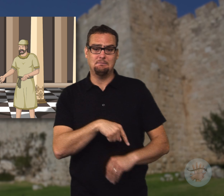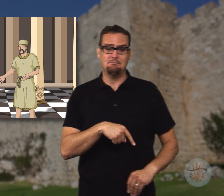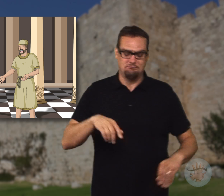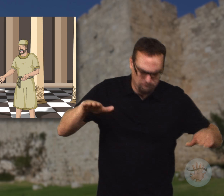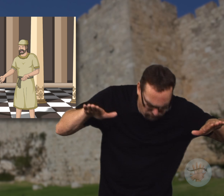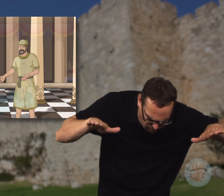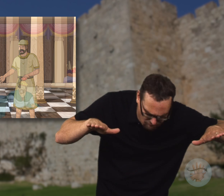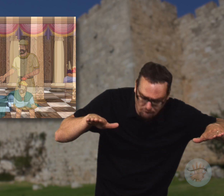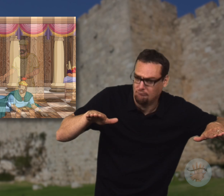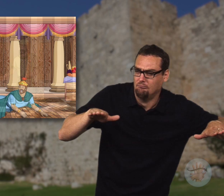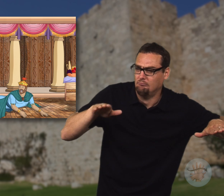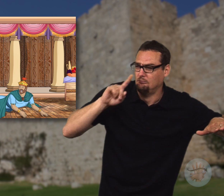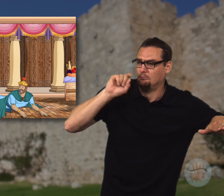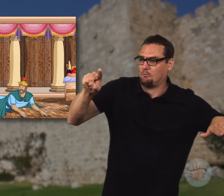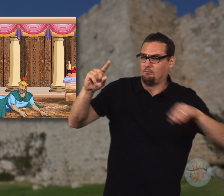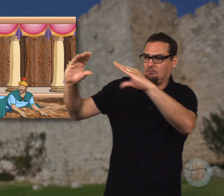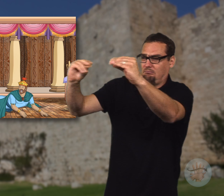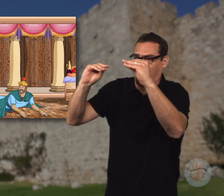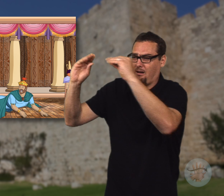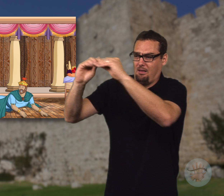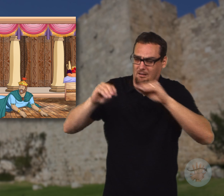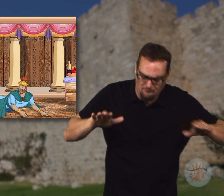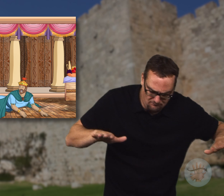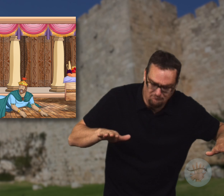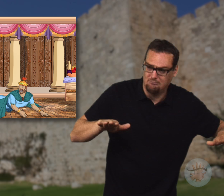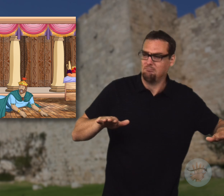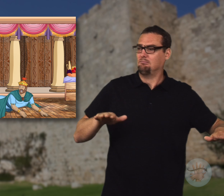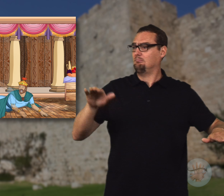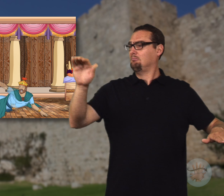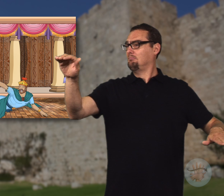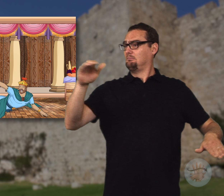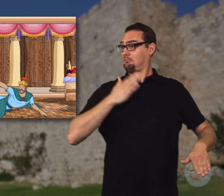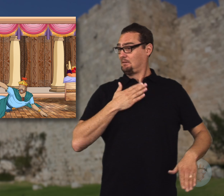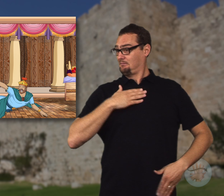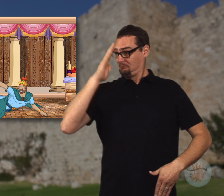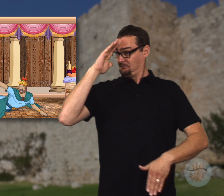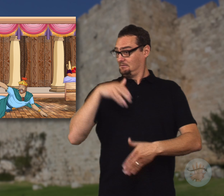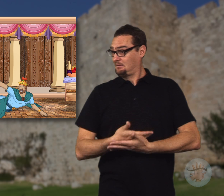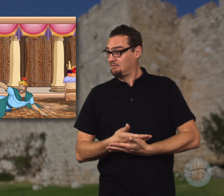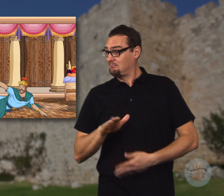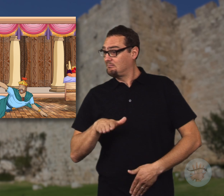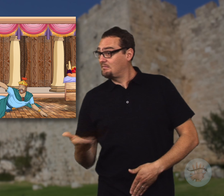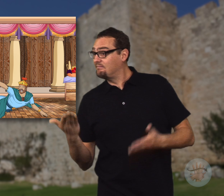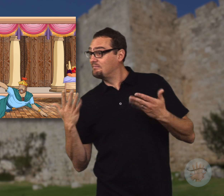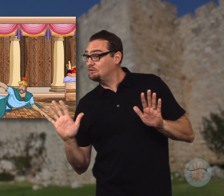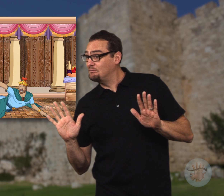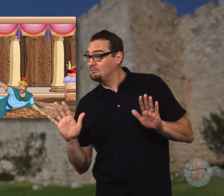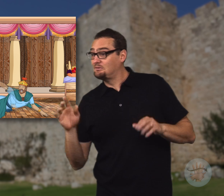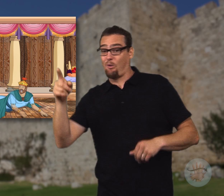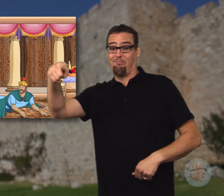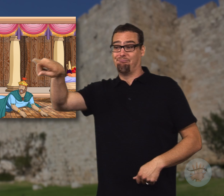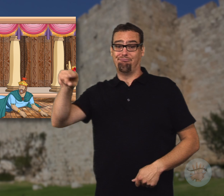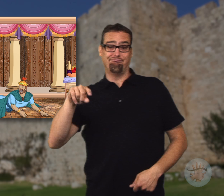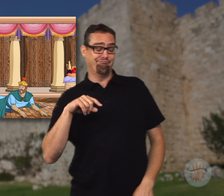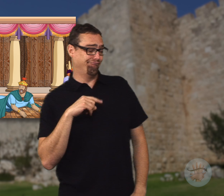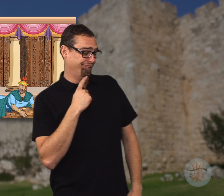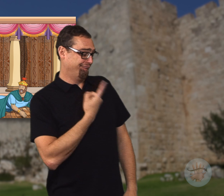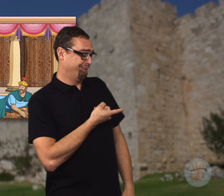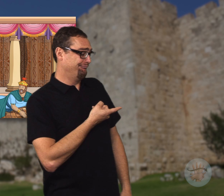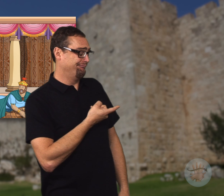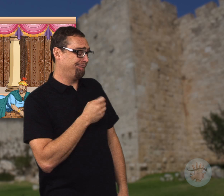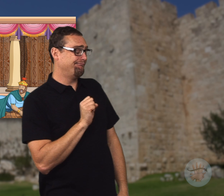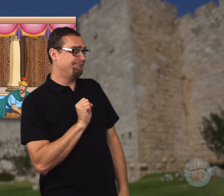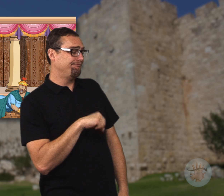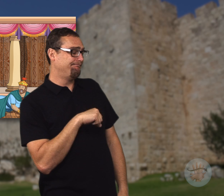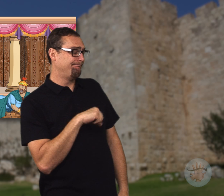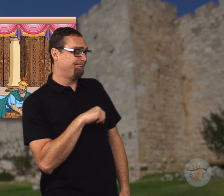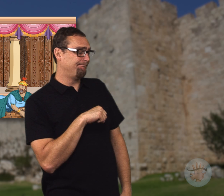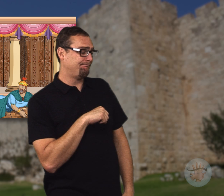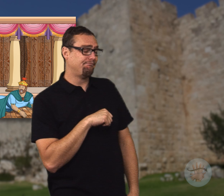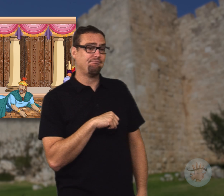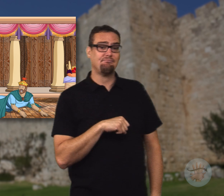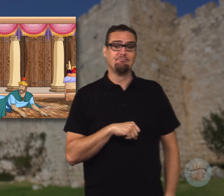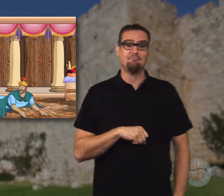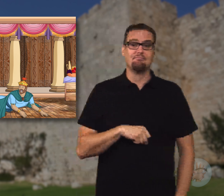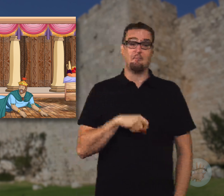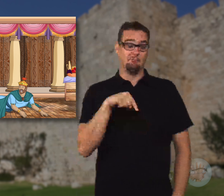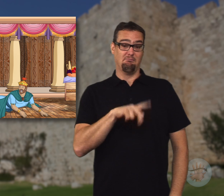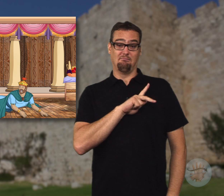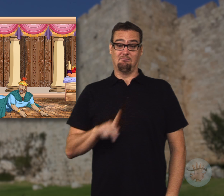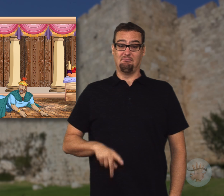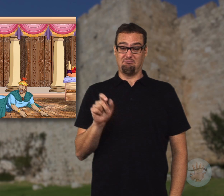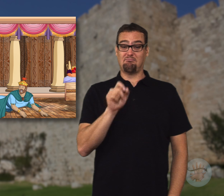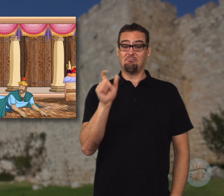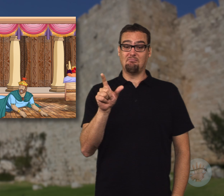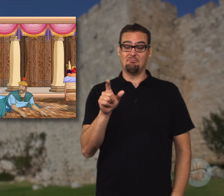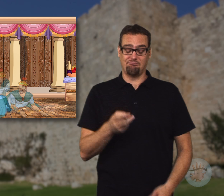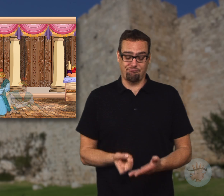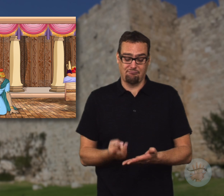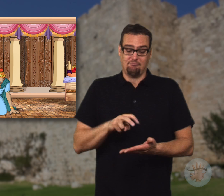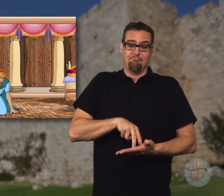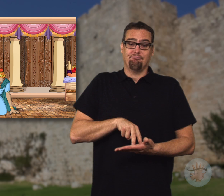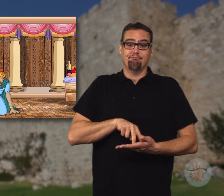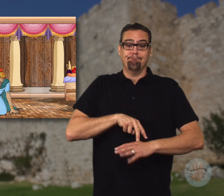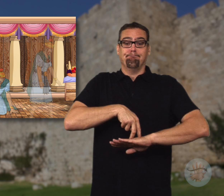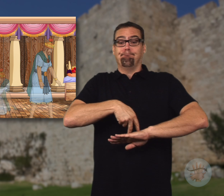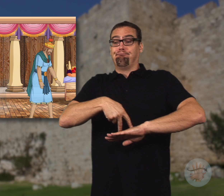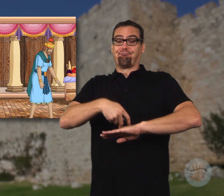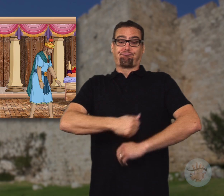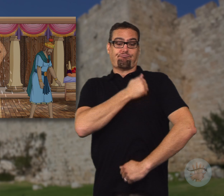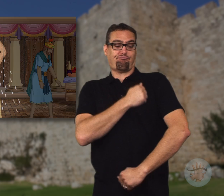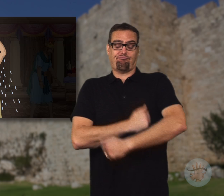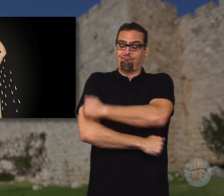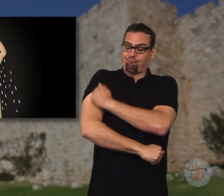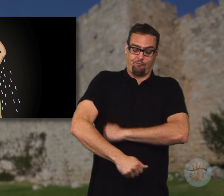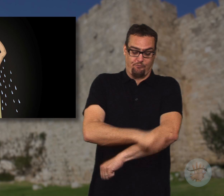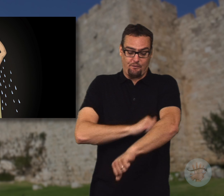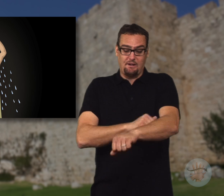When David saw that his servants were whispering to one another, he perceived that the child was dead. So he asked his servants, “Is the child dead?” “He is dead,” they replied.